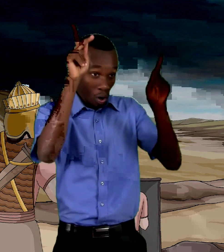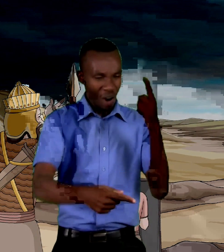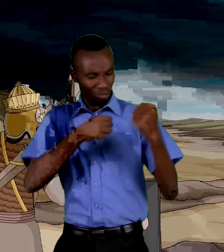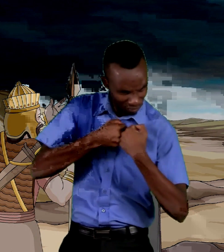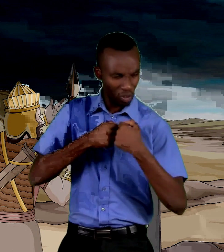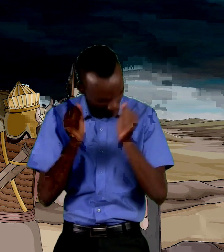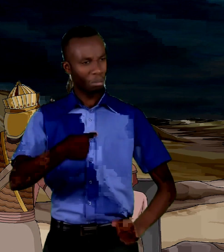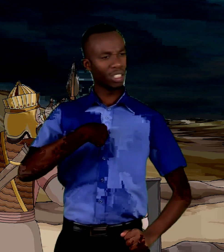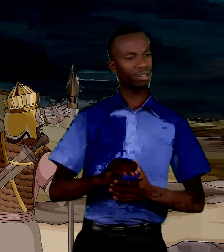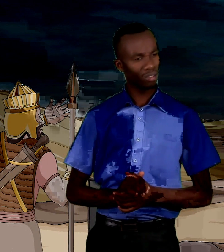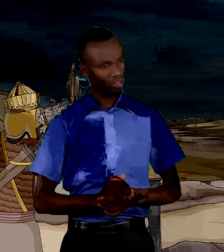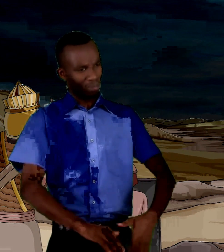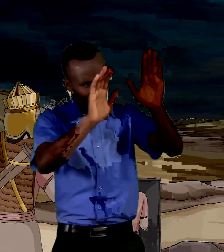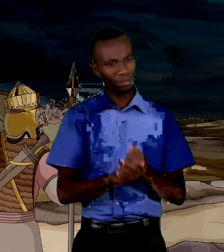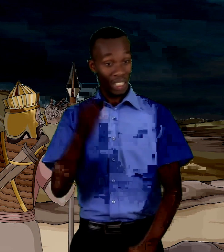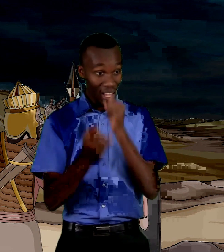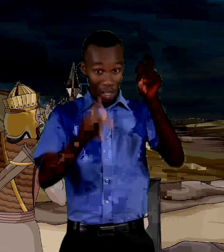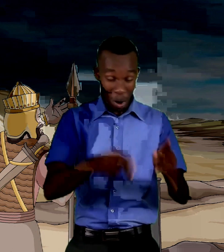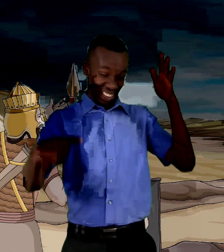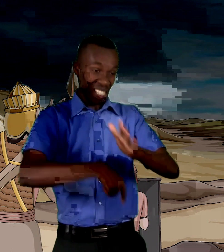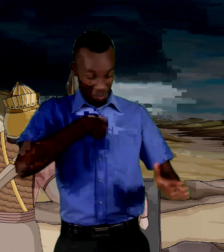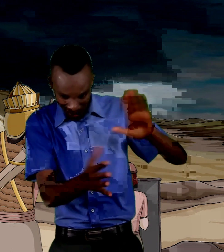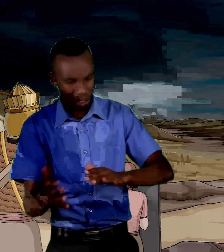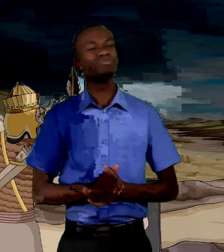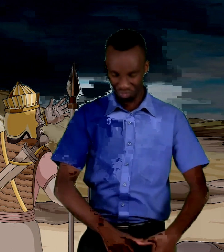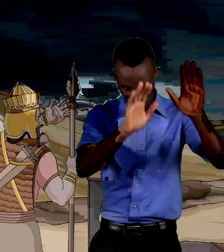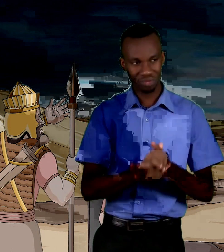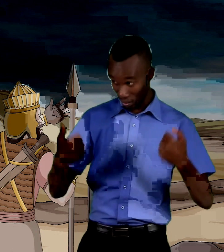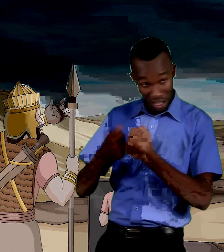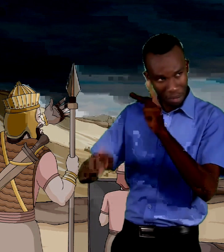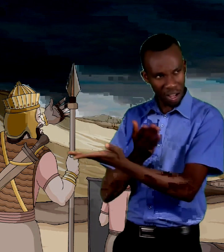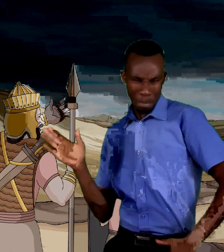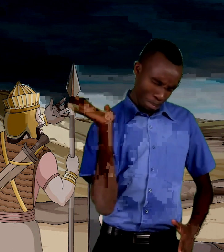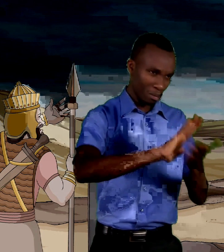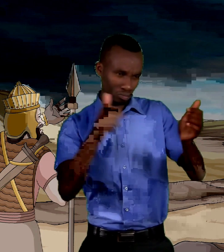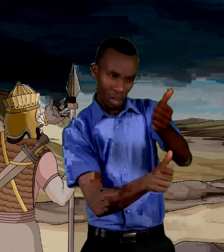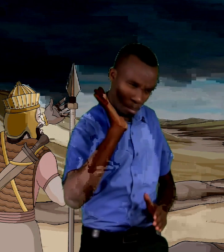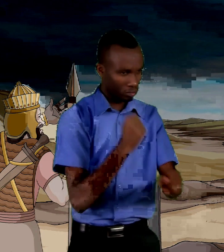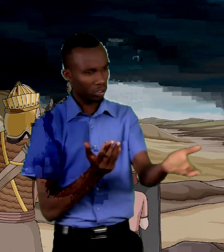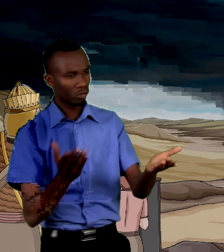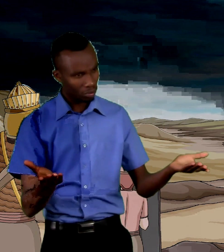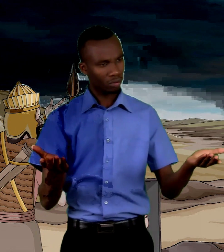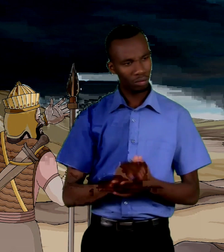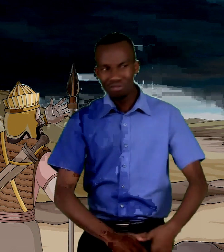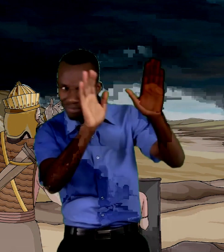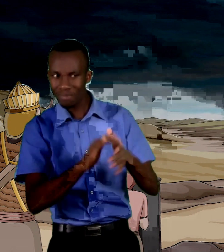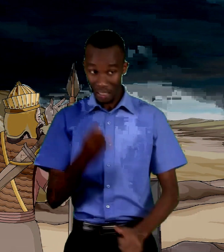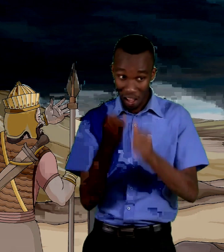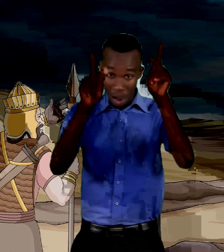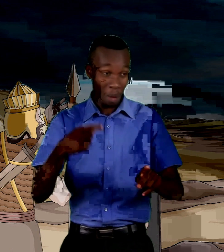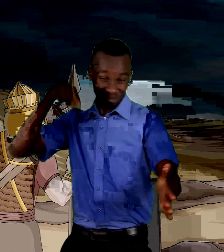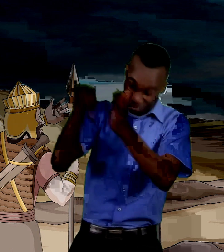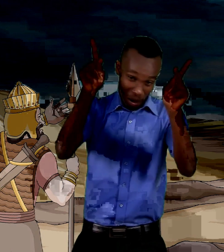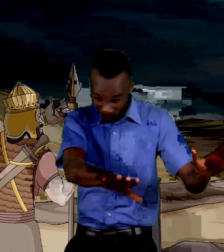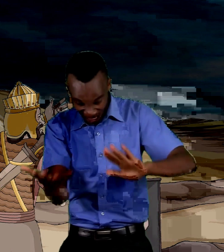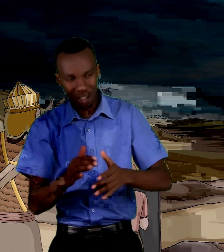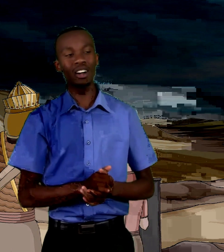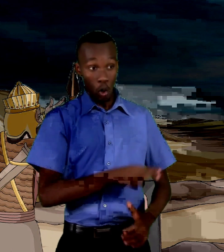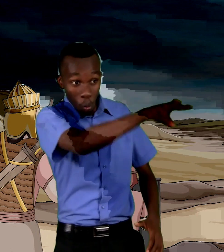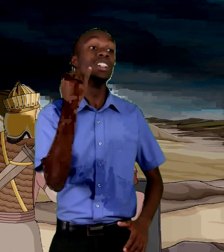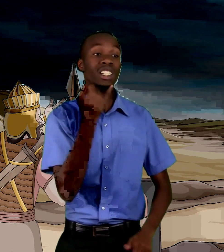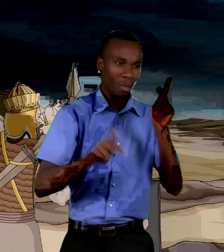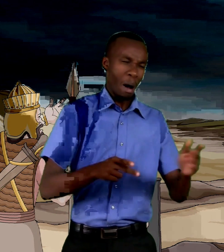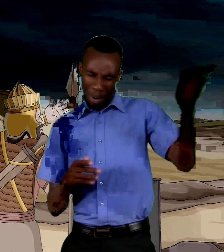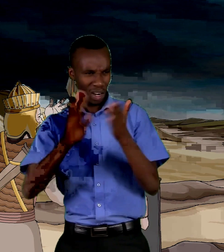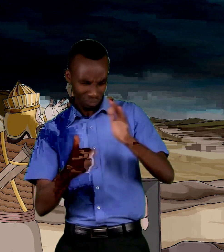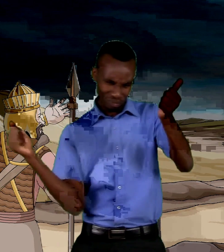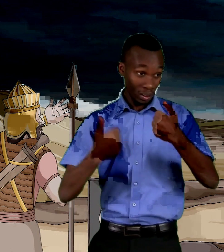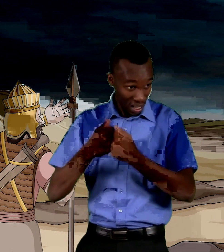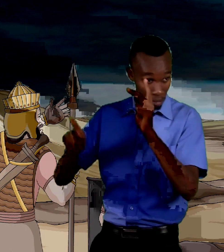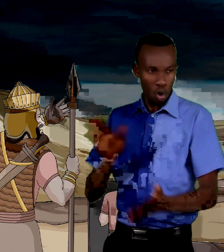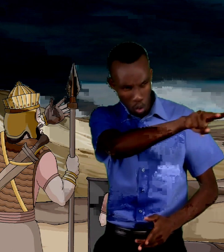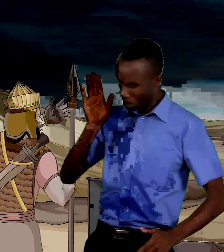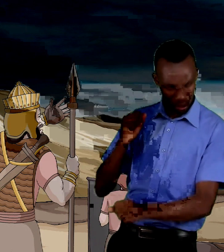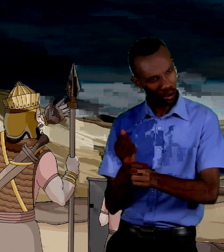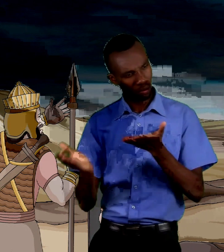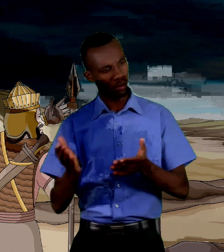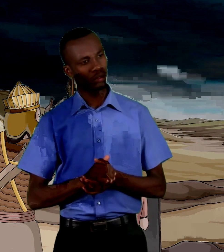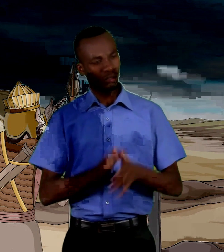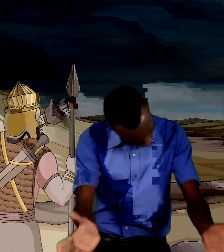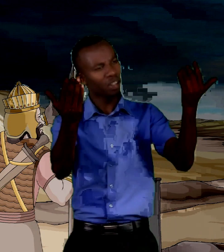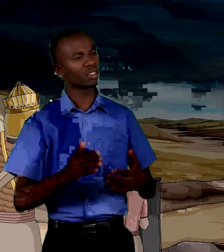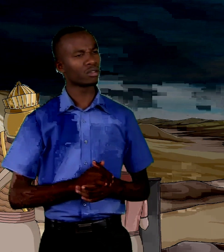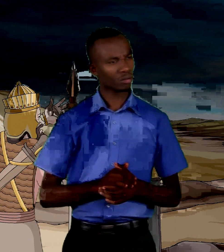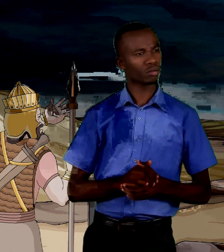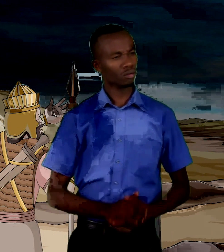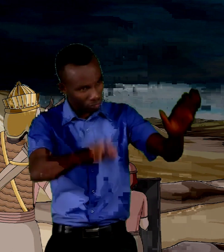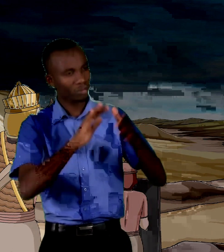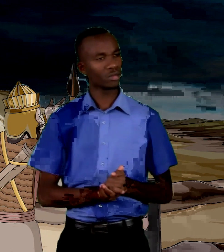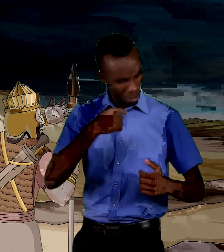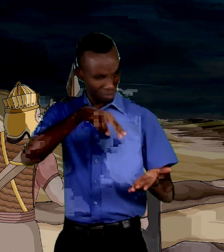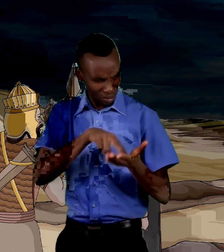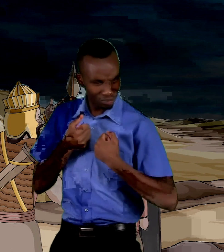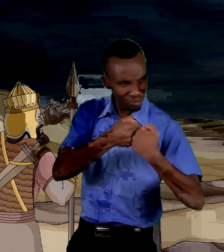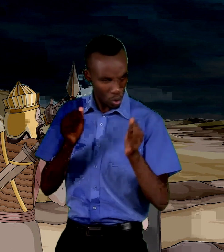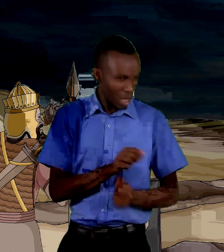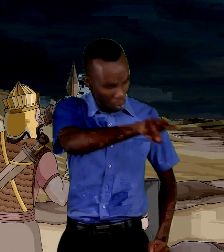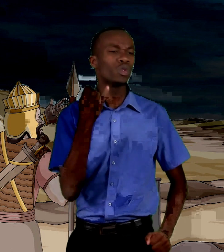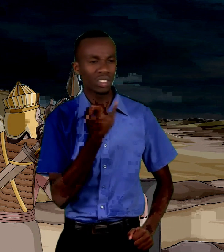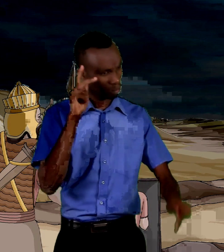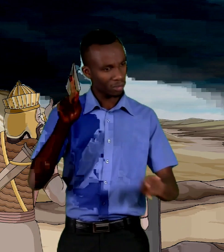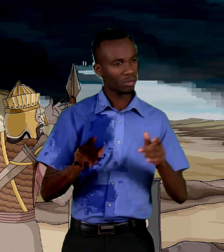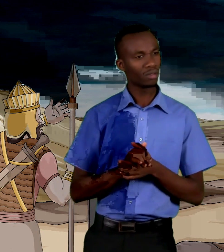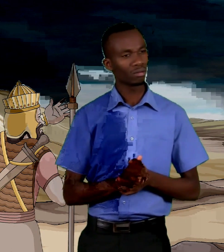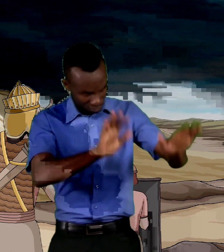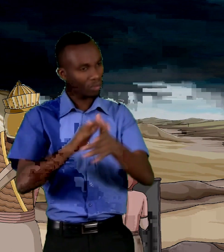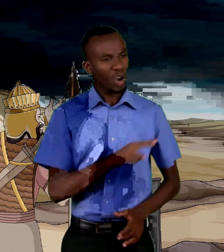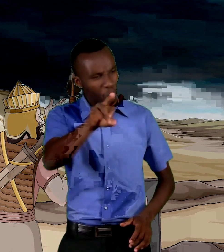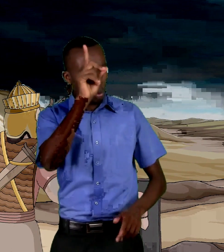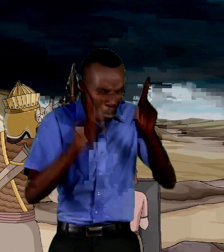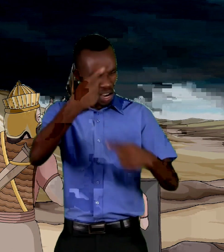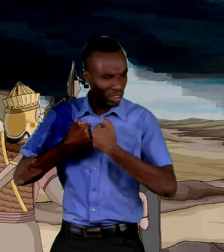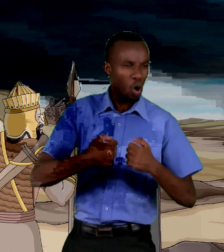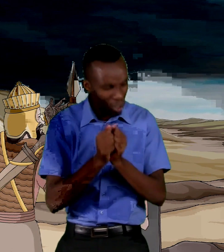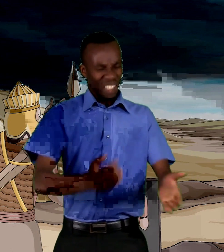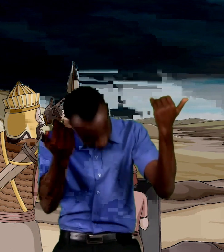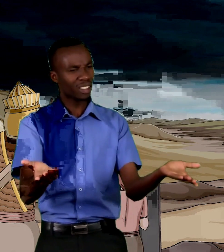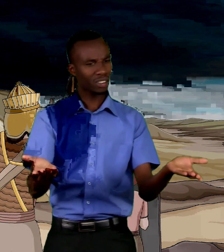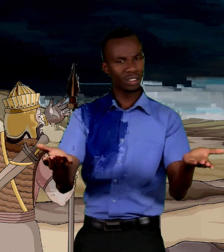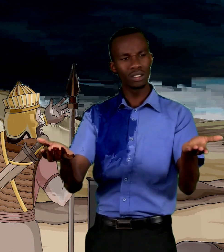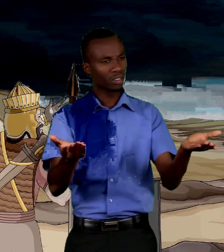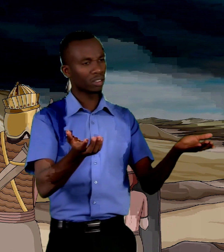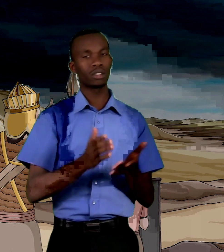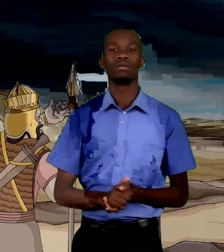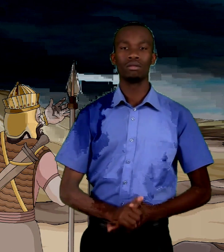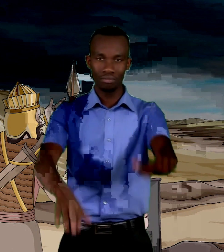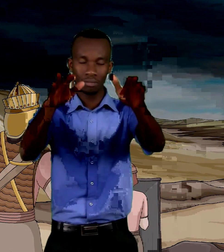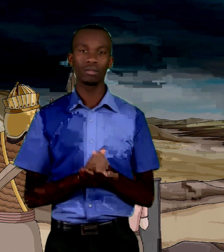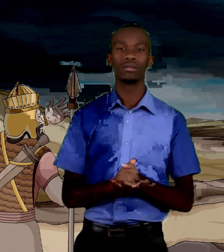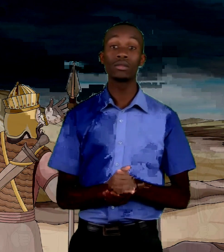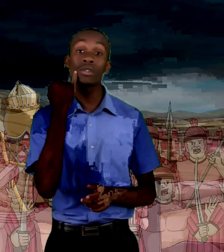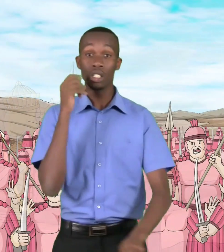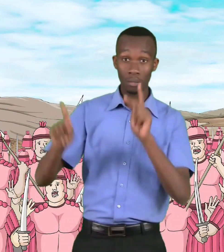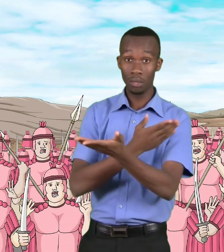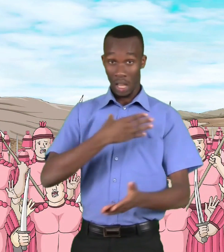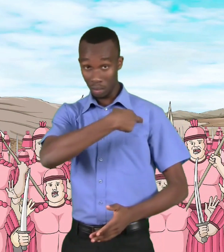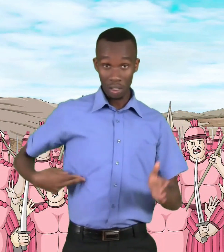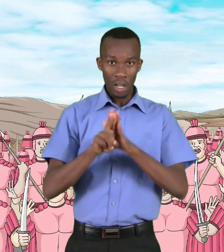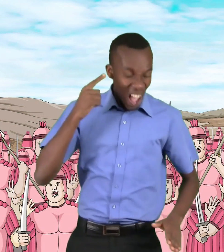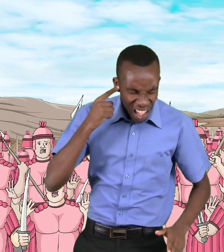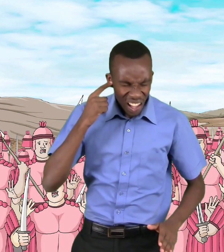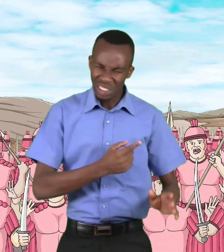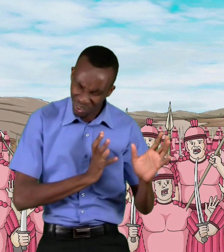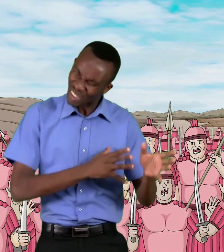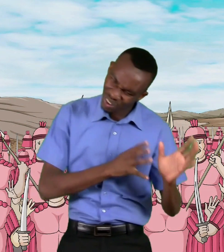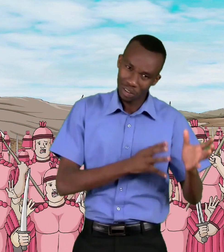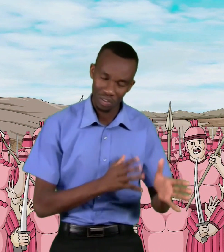Choose one of your men and have him come down against me. If he is able to fight me and kill me, then we will be your servants. But if I prevail against him and kill him, then you shall be our servants and labor for us.”